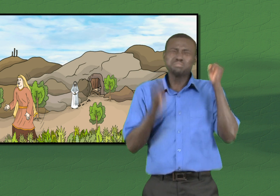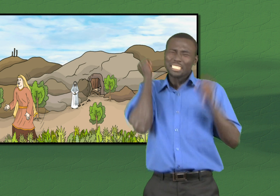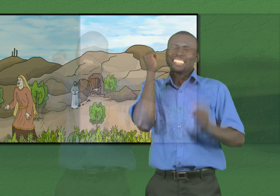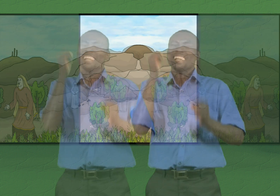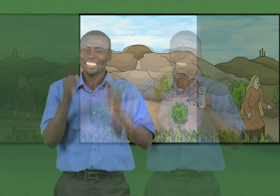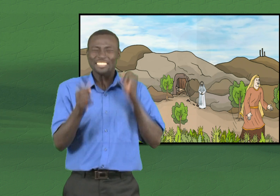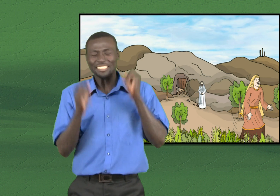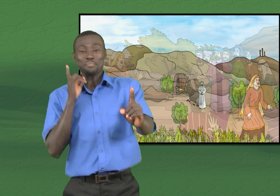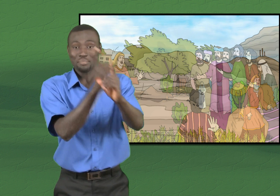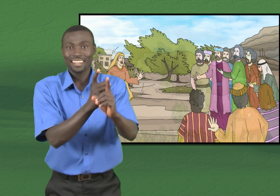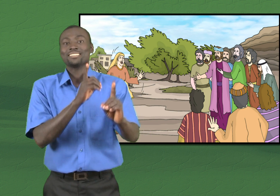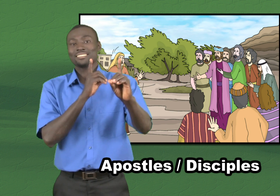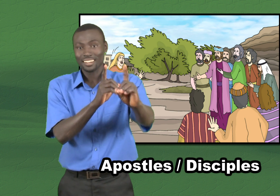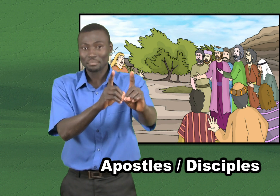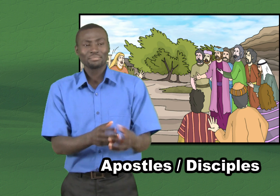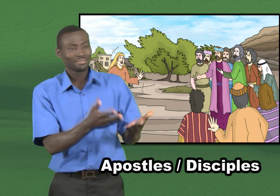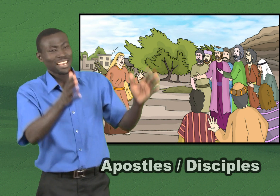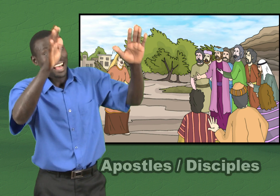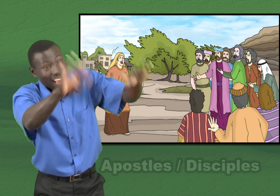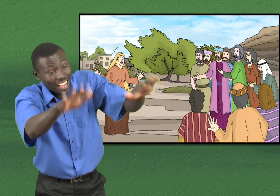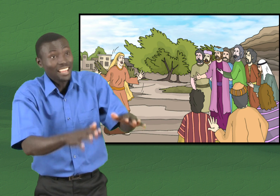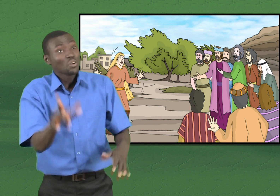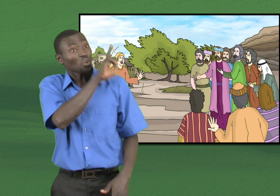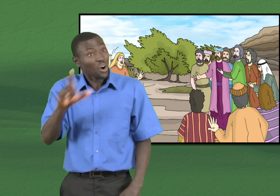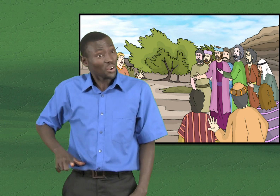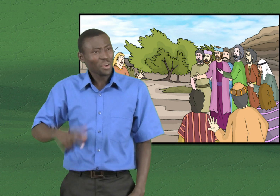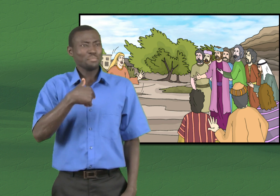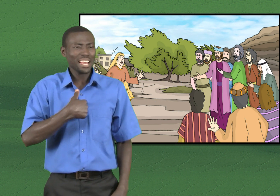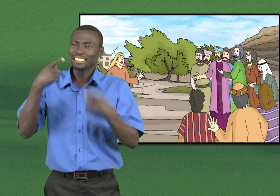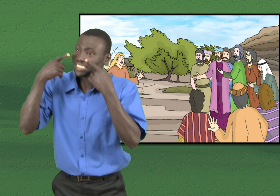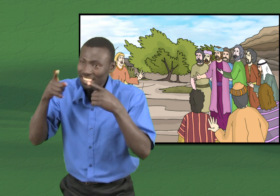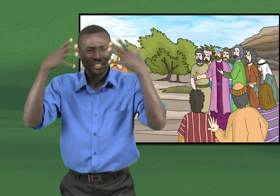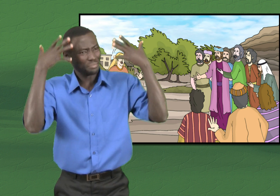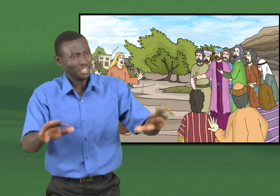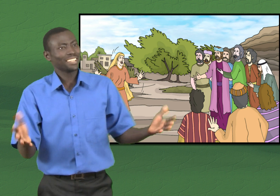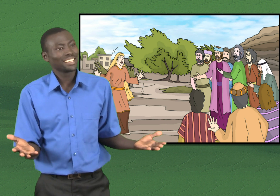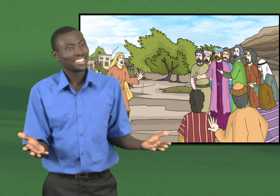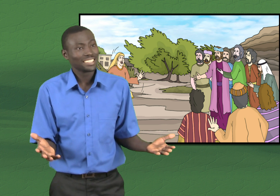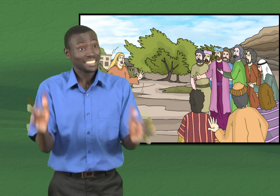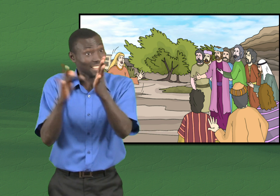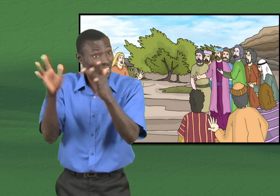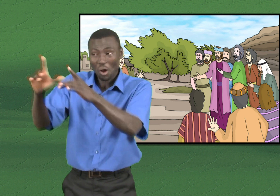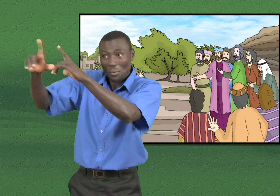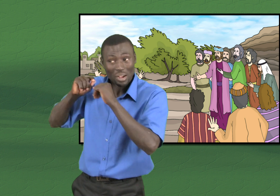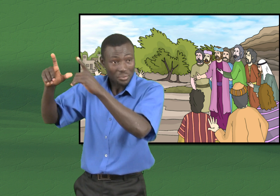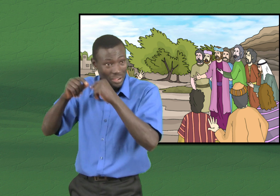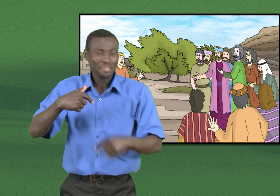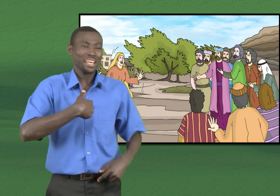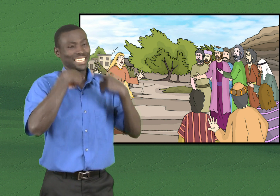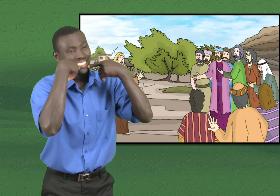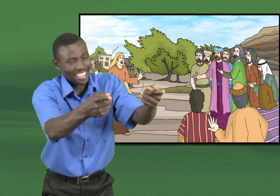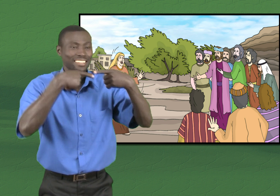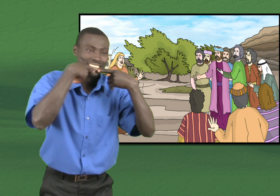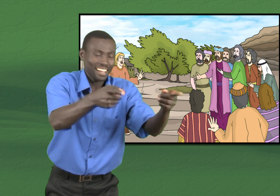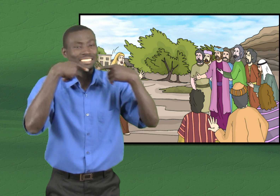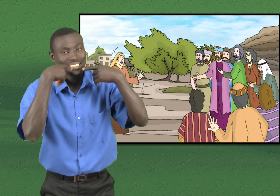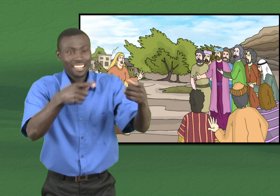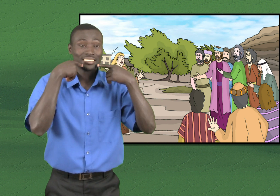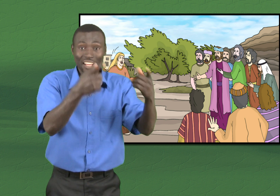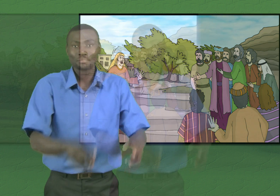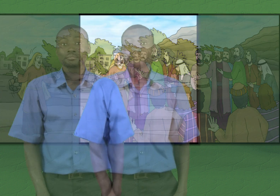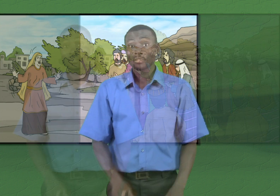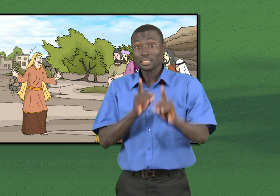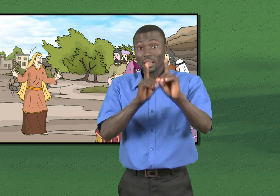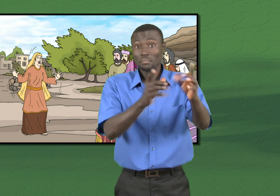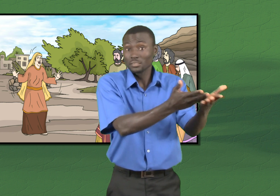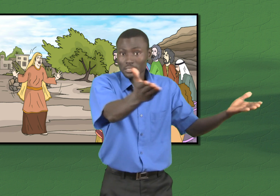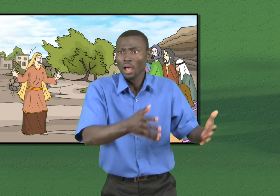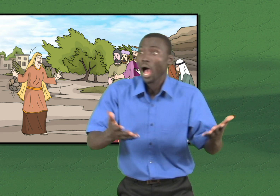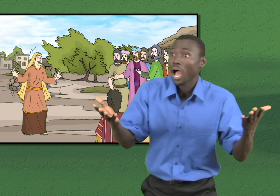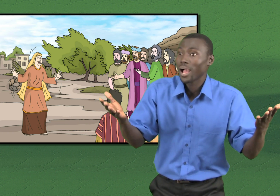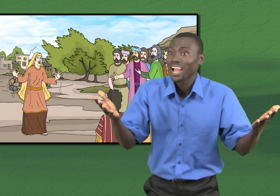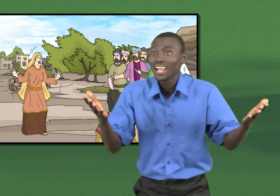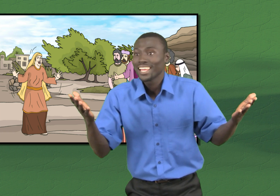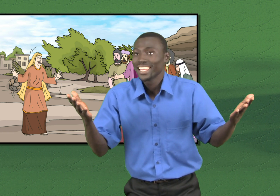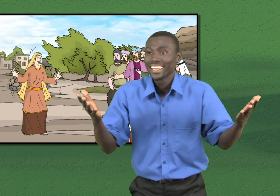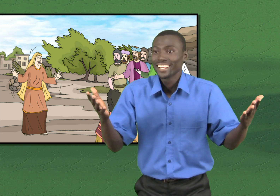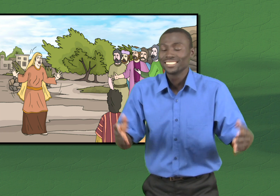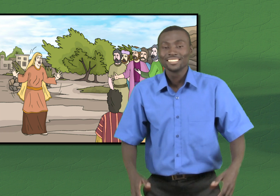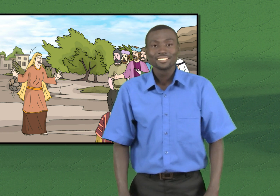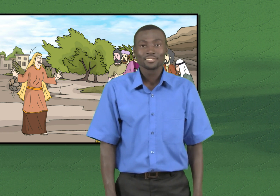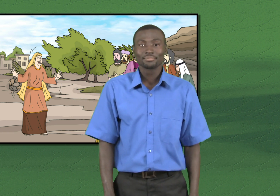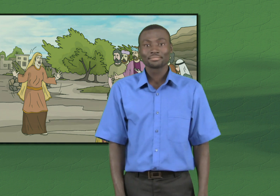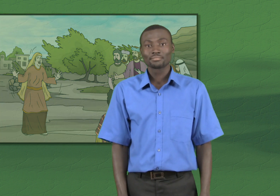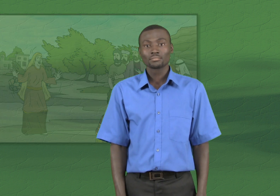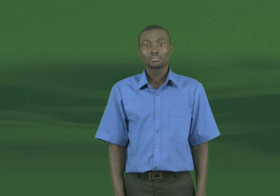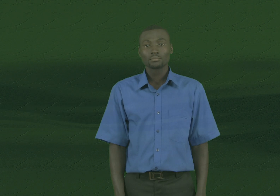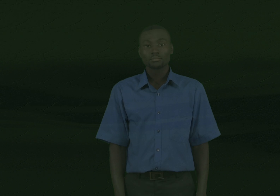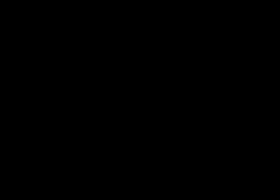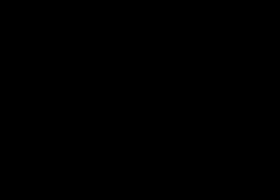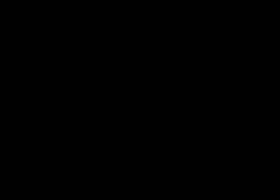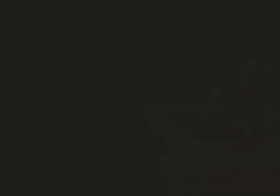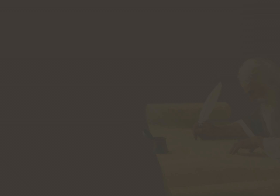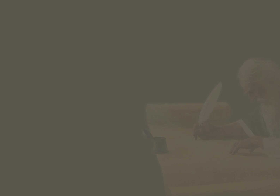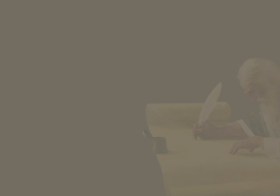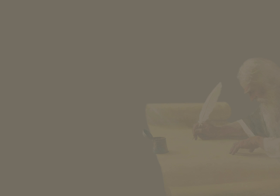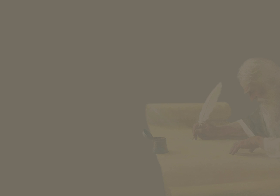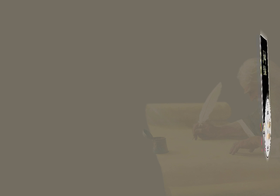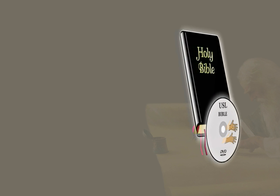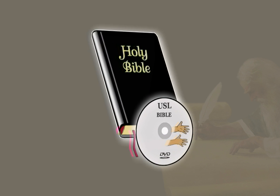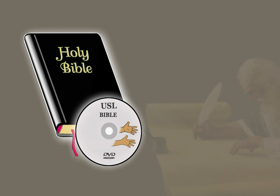But go and tell My brothers, ‘I am ascending to My Father and your Father, to My God and your God.’” Mary Magdalene went and announced to the disciples, “I have seen the Lord!” And she told them what He had said to her.